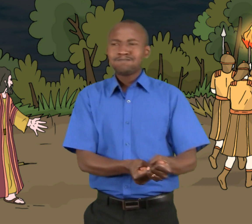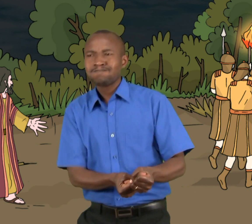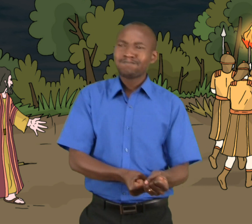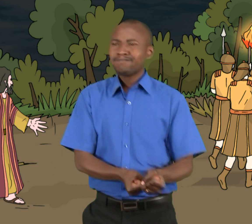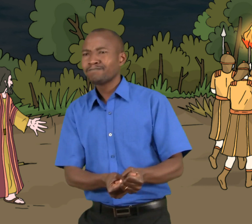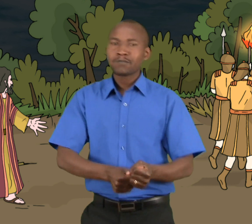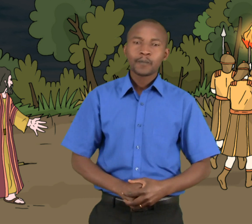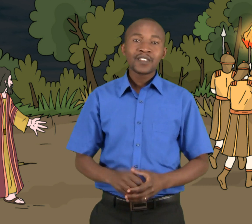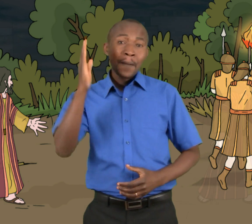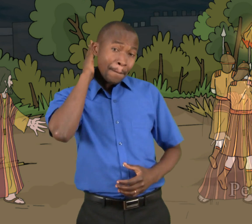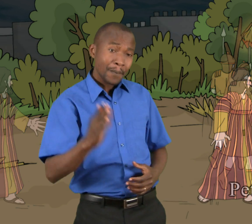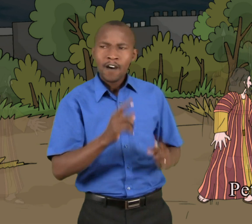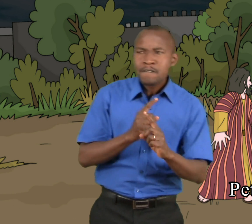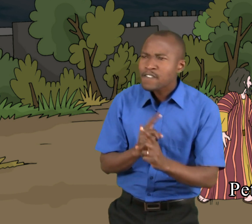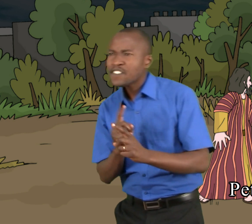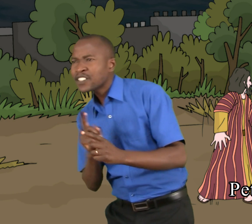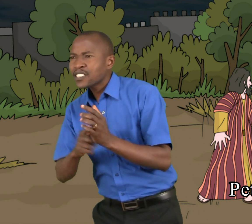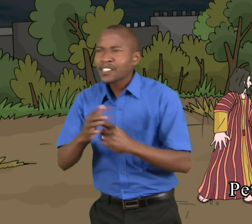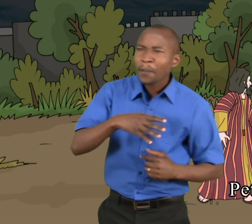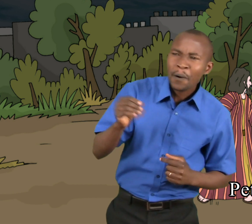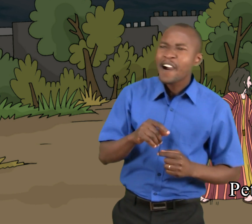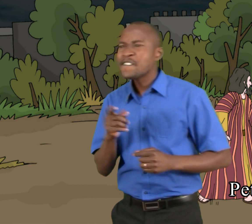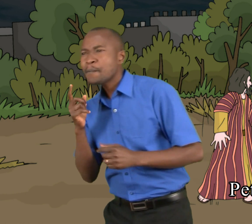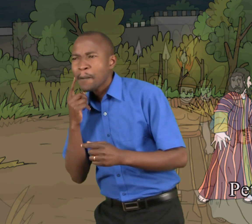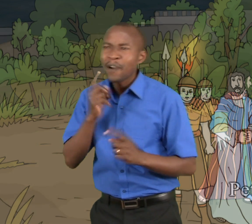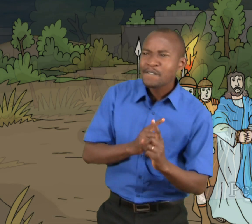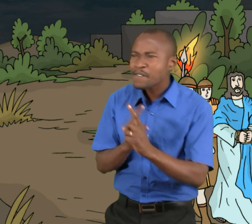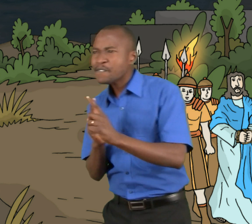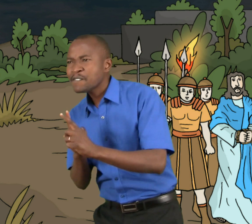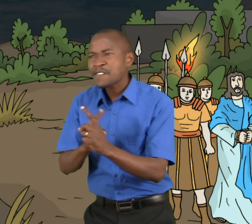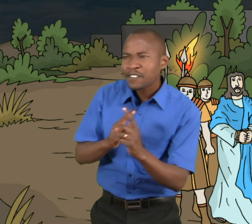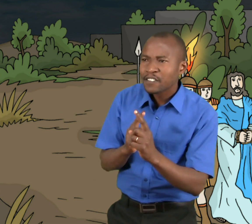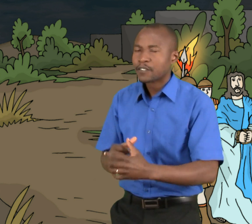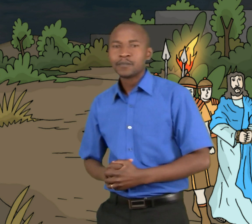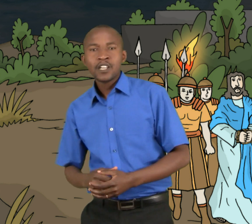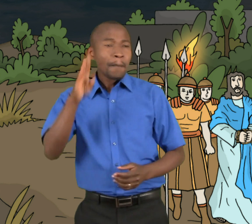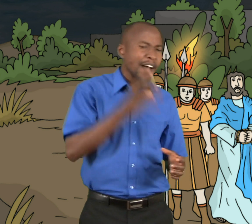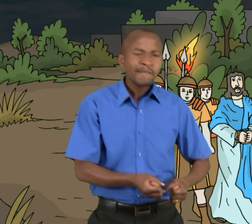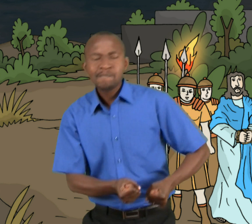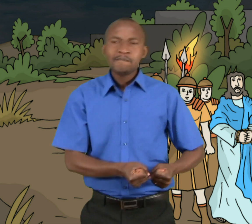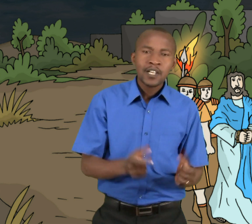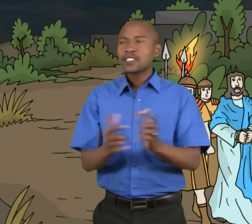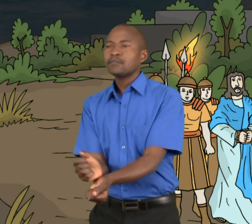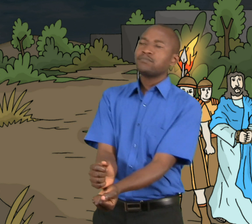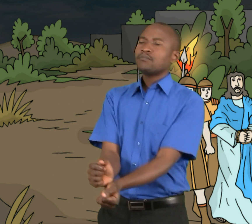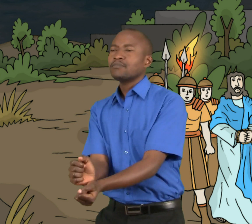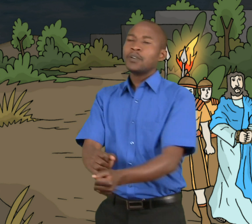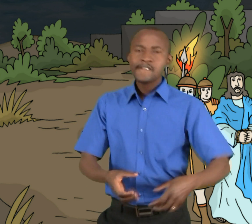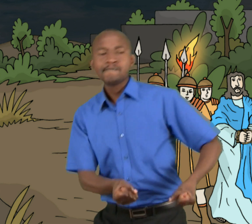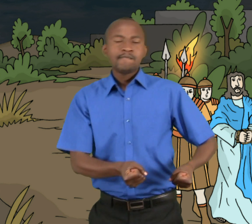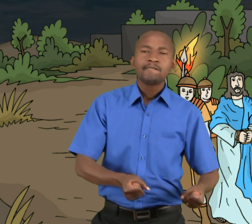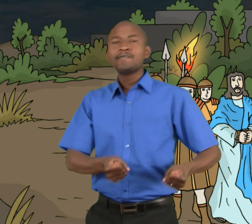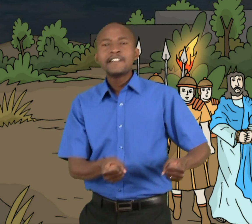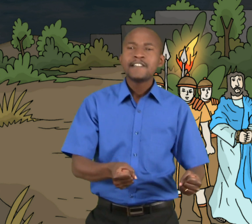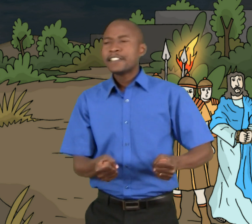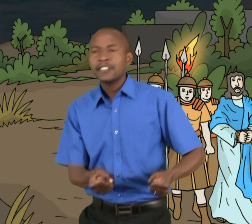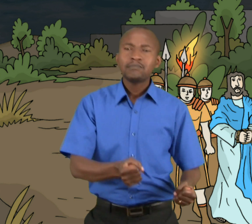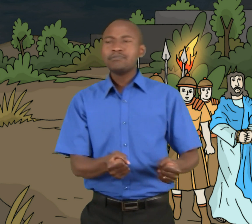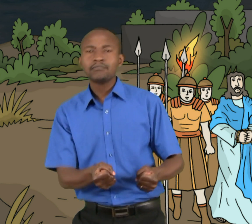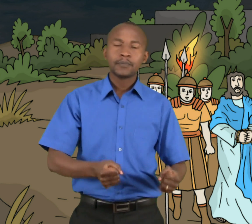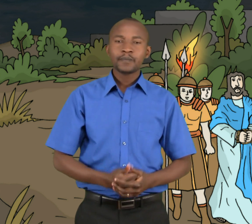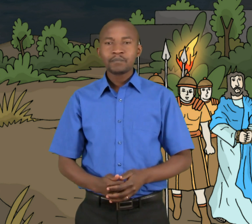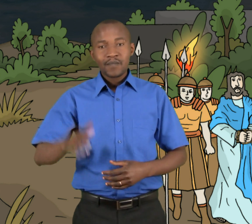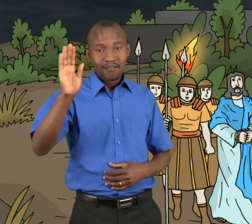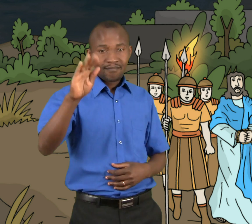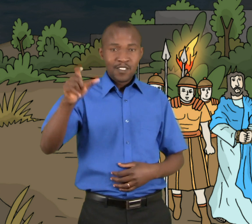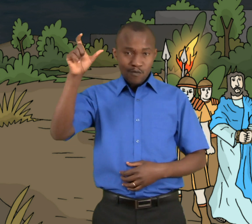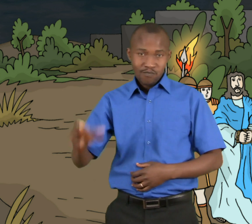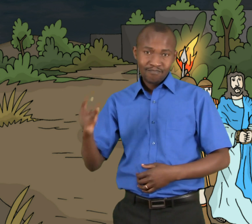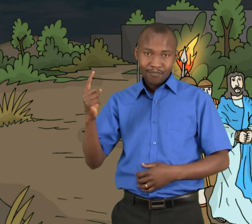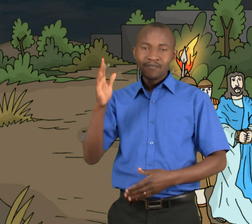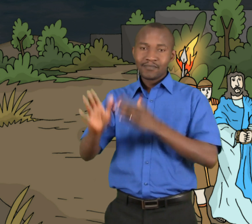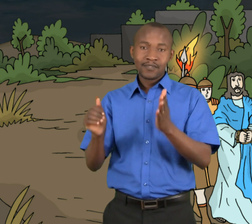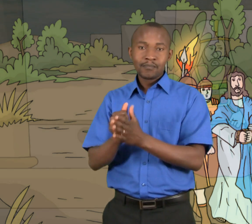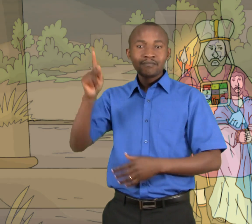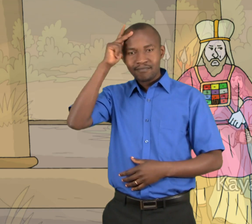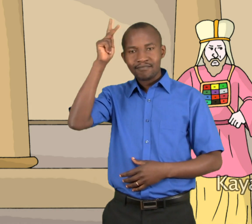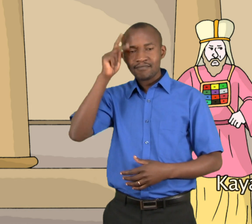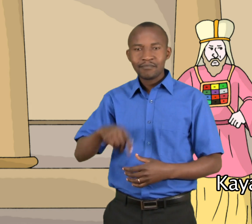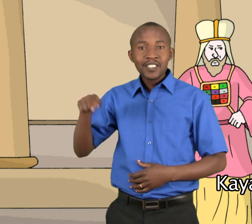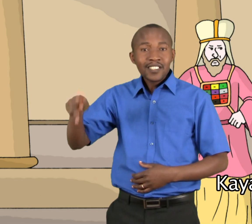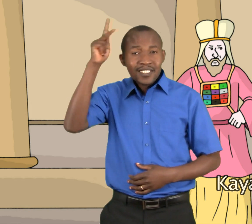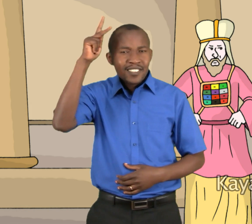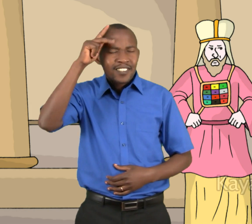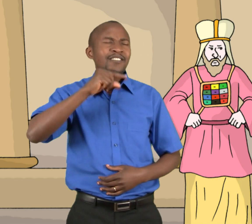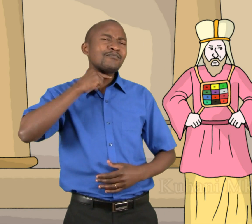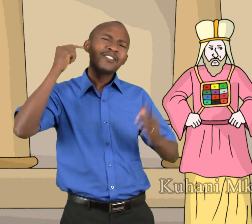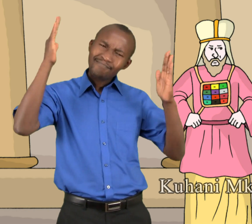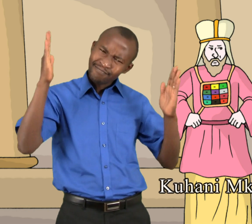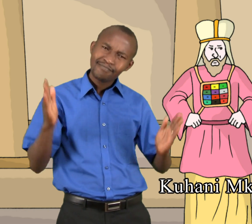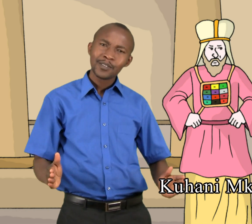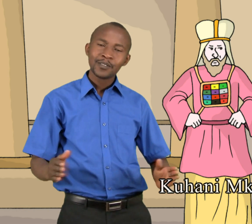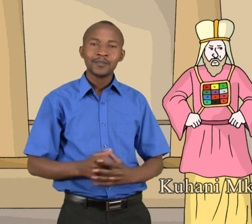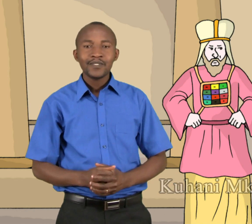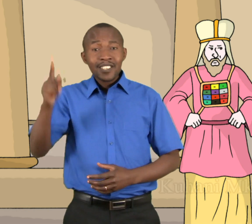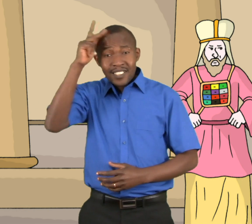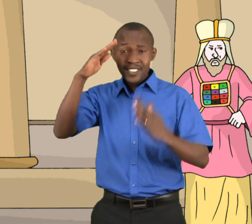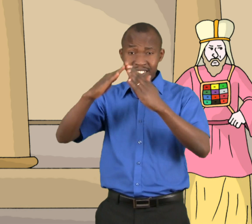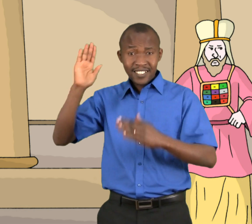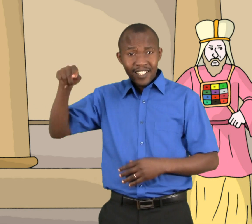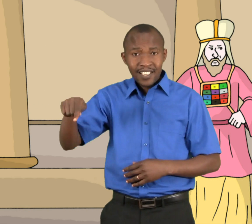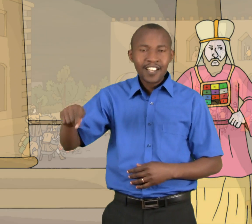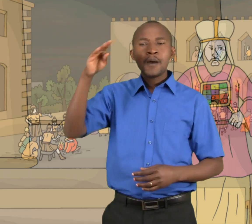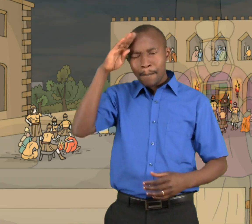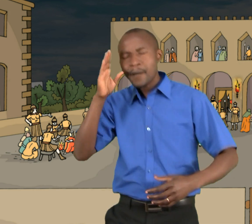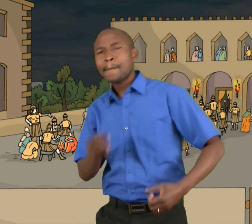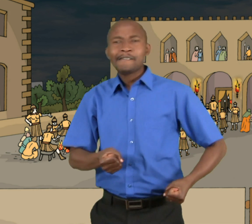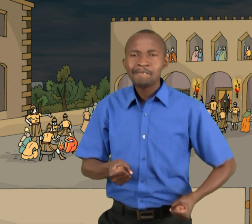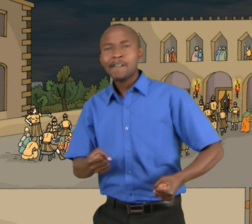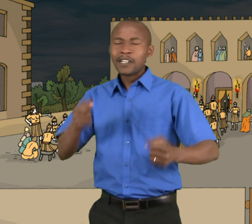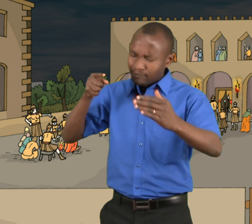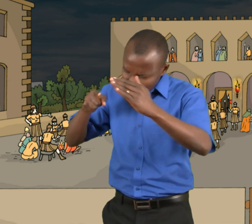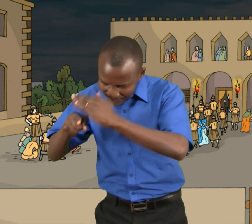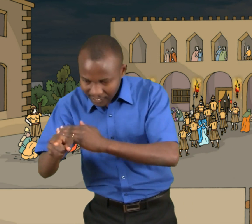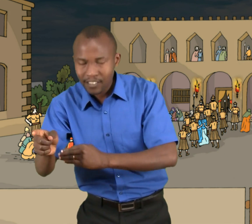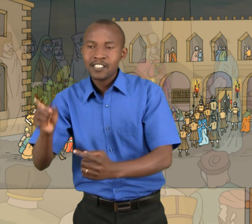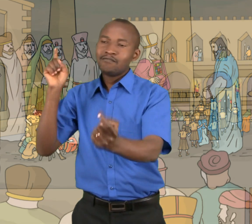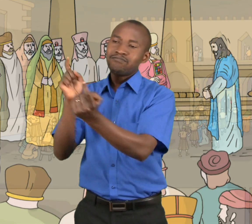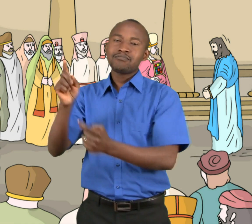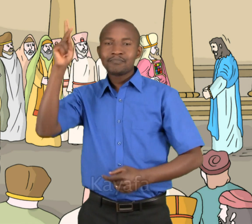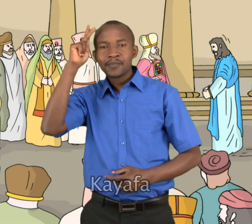But Peter followed Him at a distance, right up to the courtyard of the high priest.